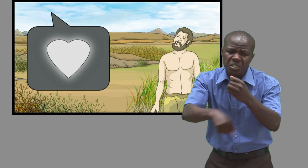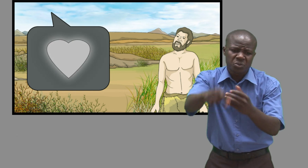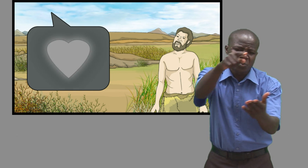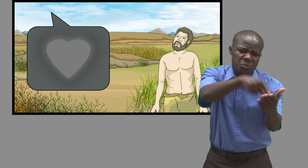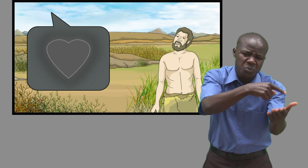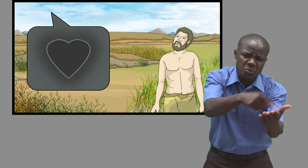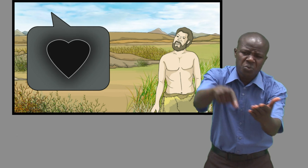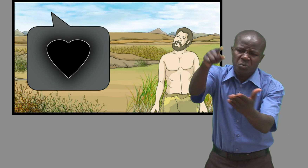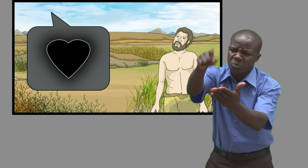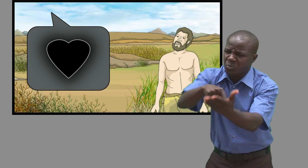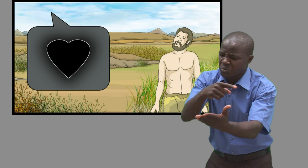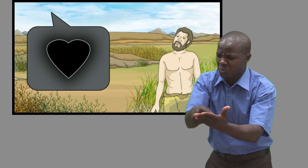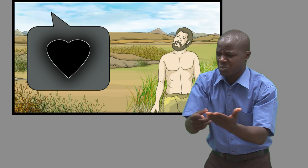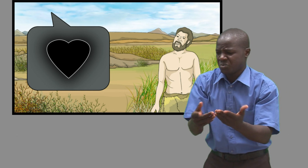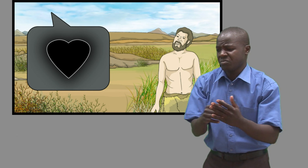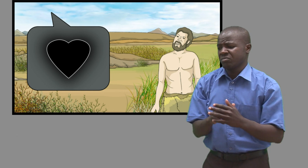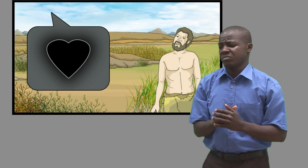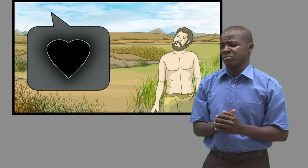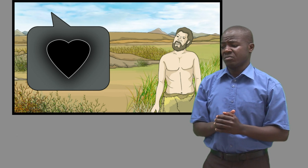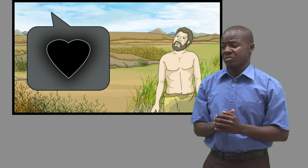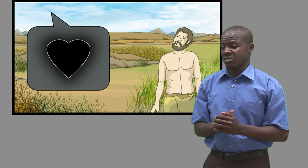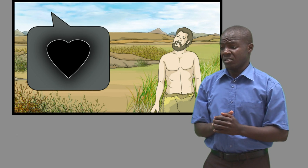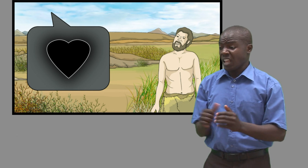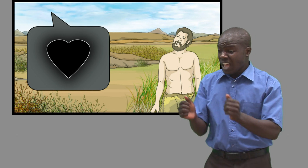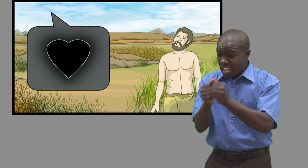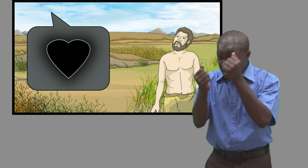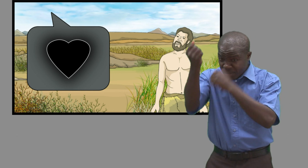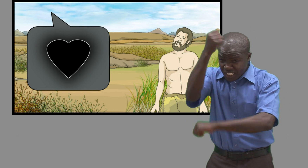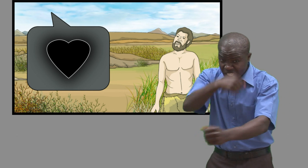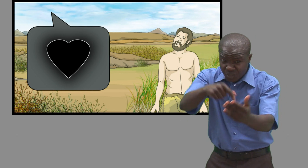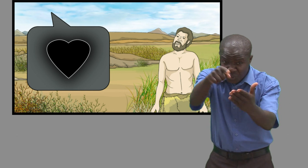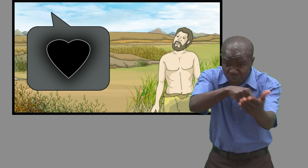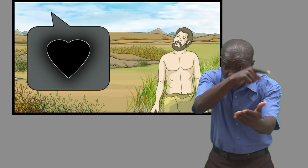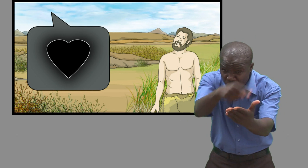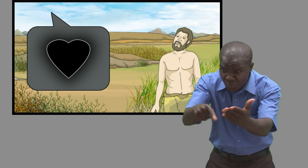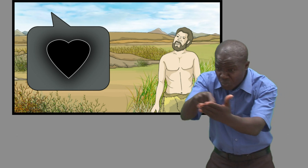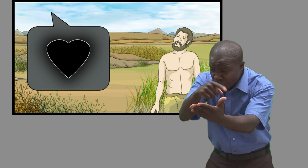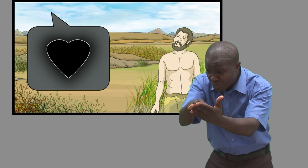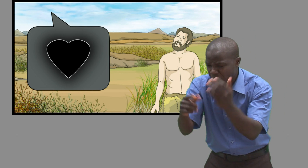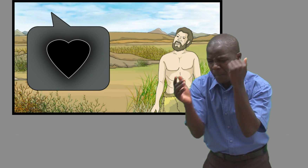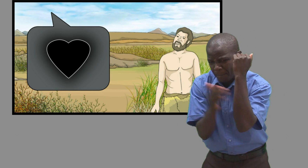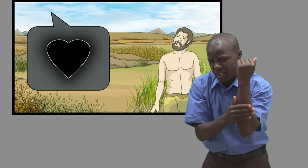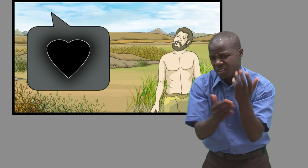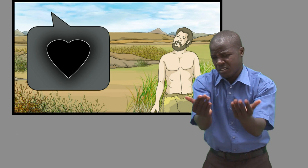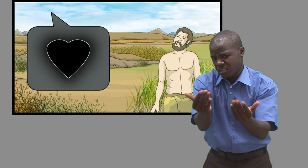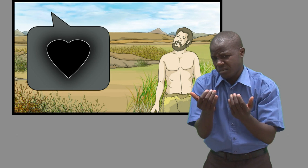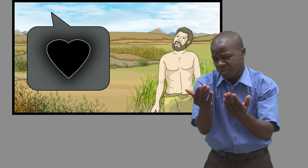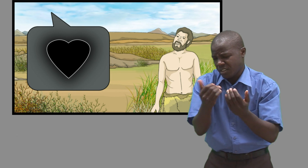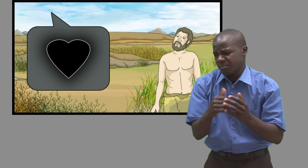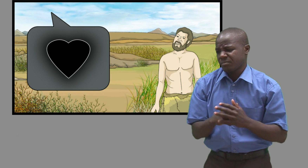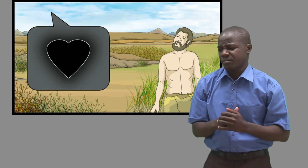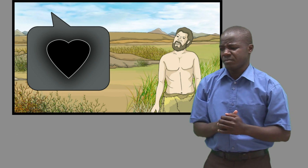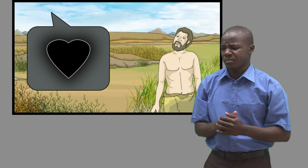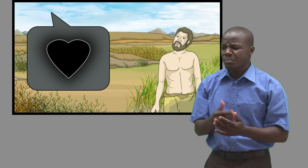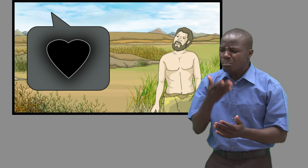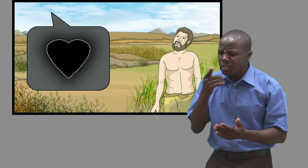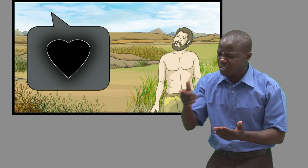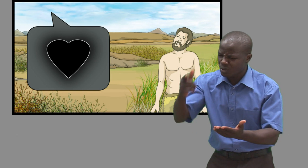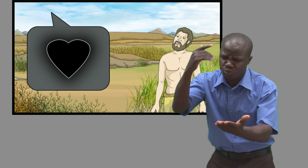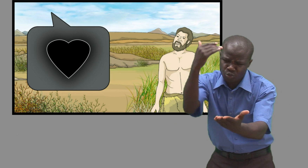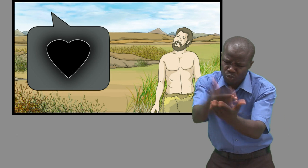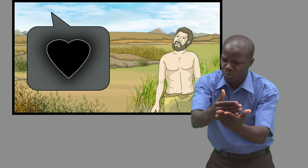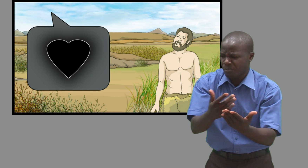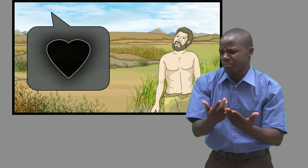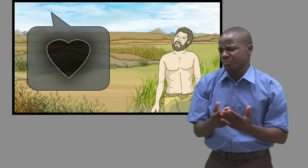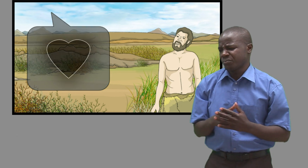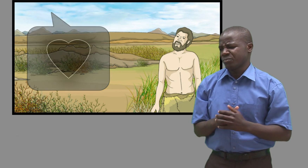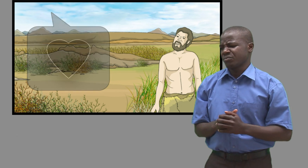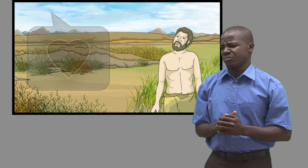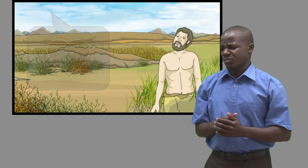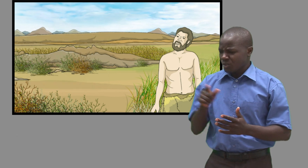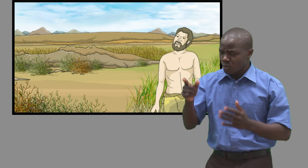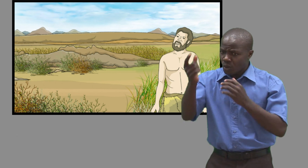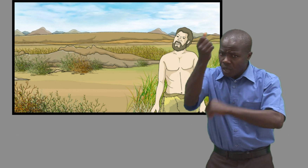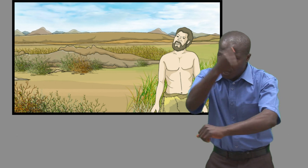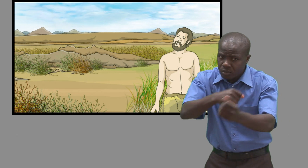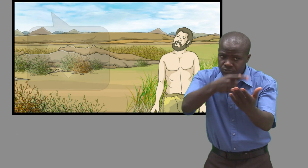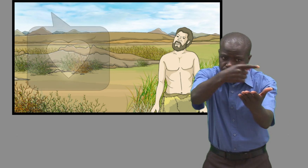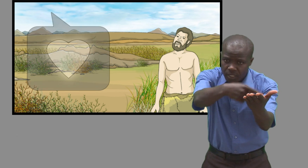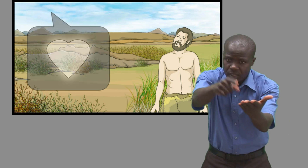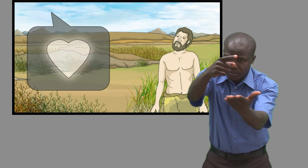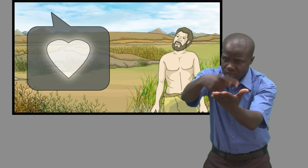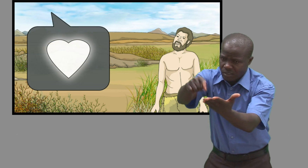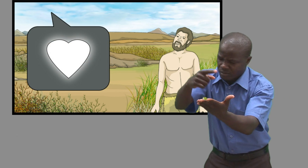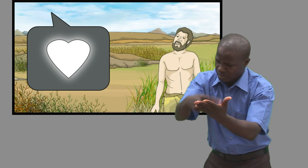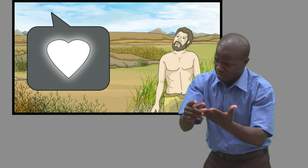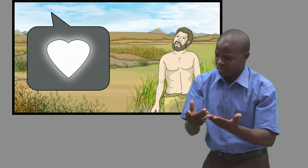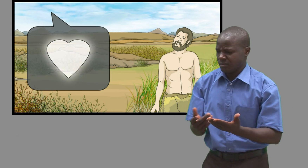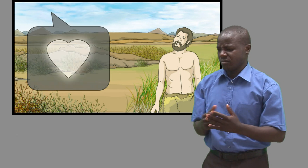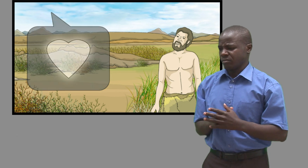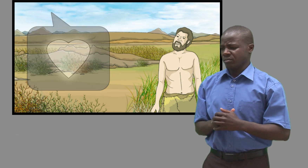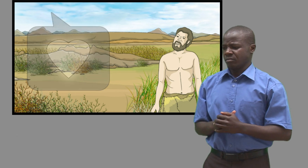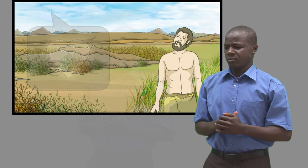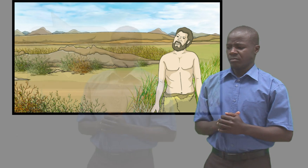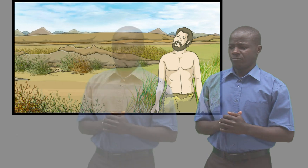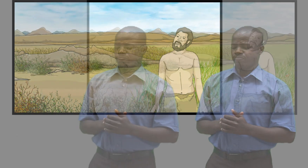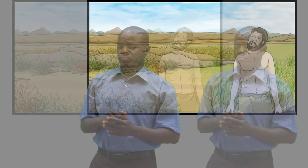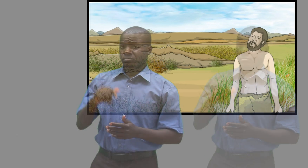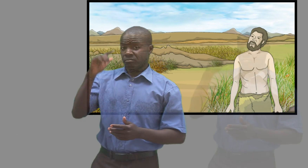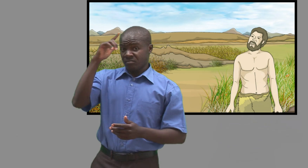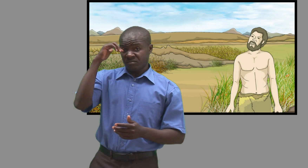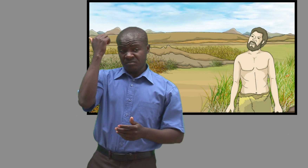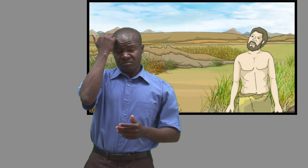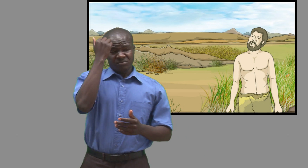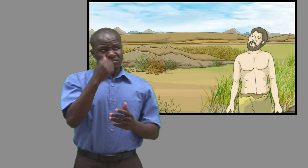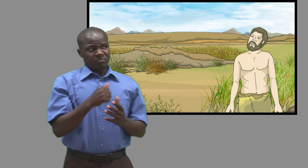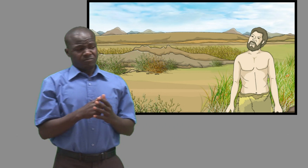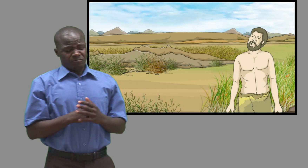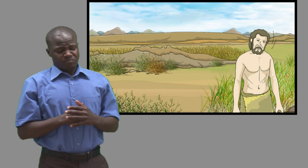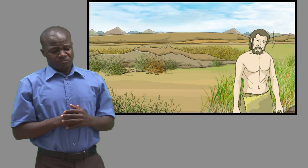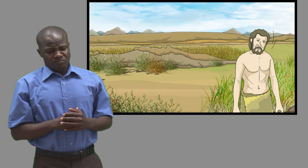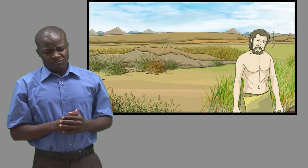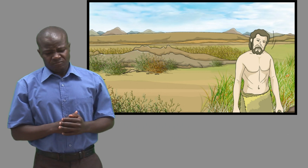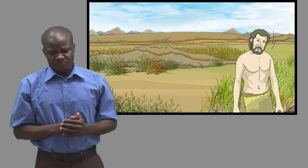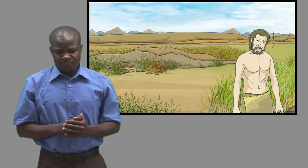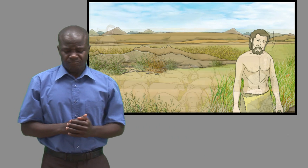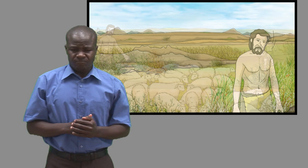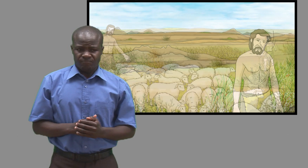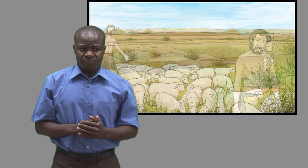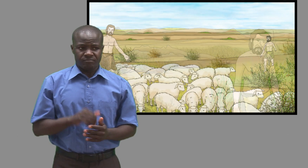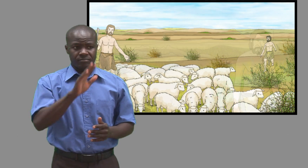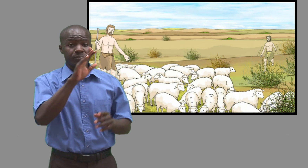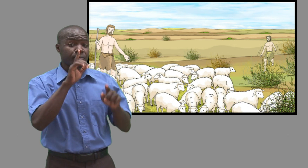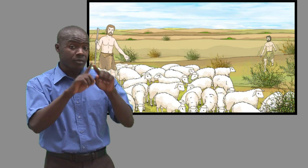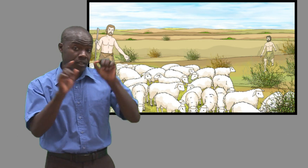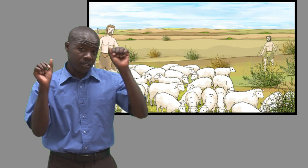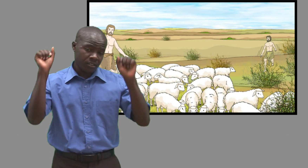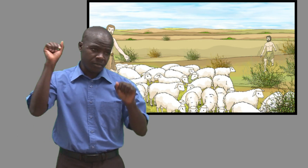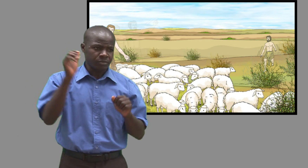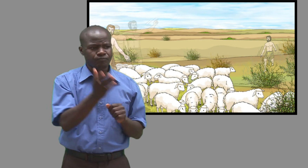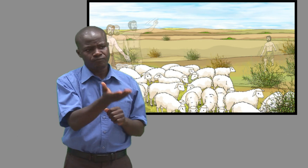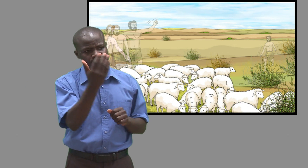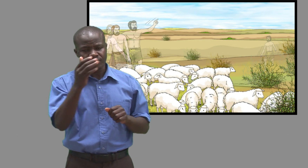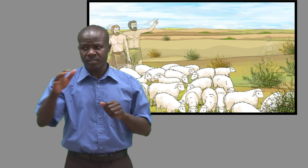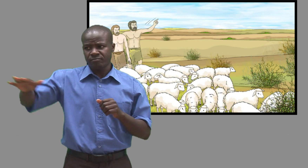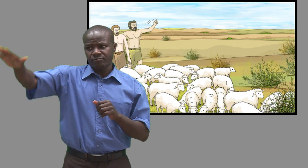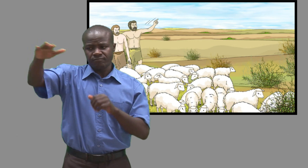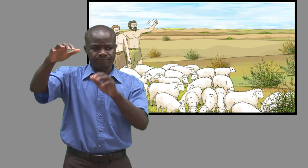But if you refuse to do what is right, sin is crouching at your door; it desires you, but you must master it.”